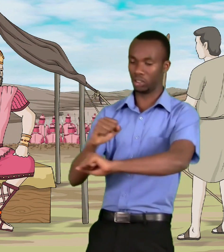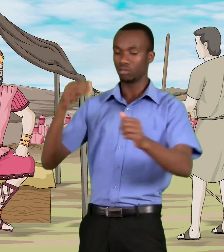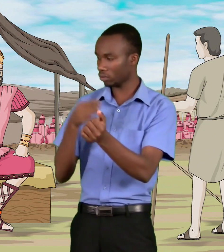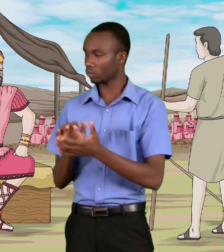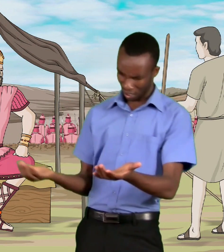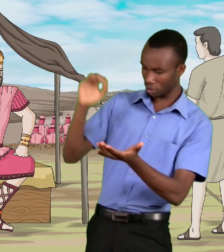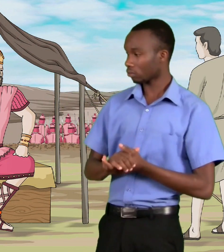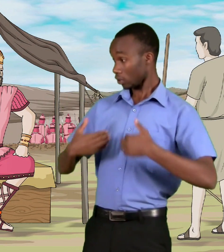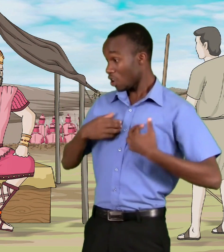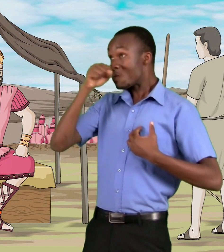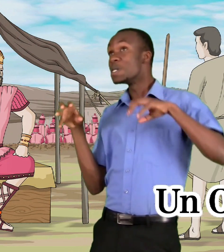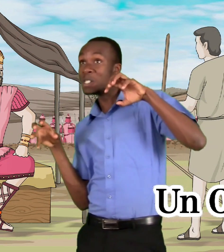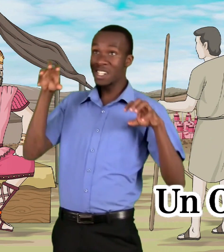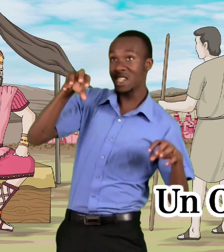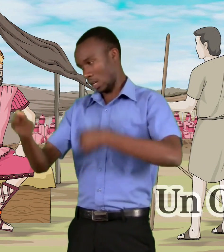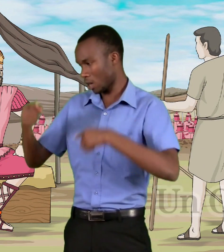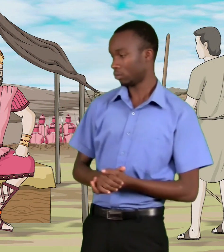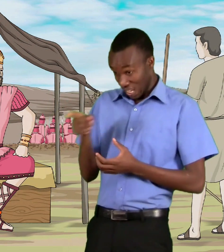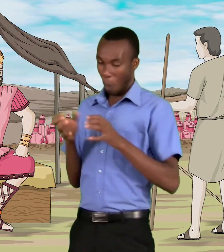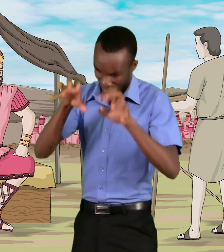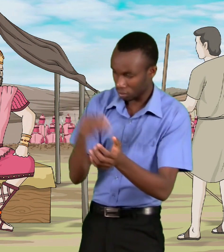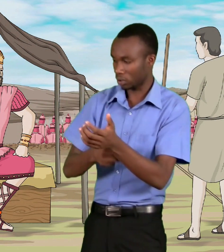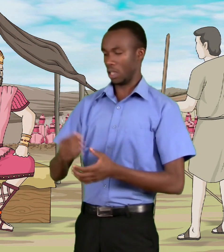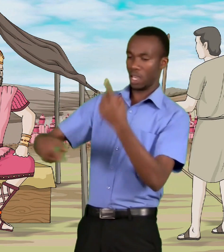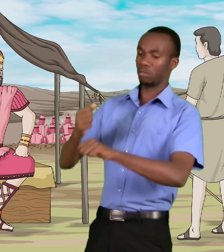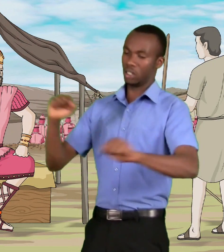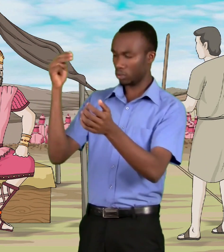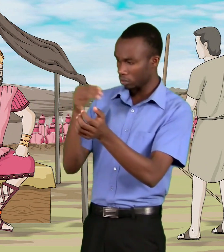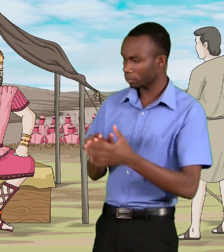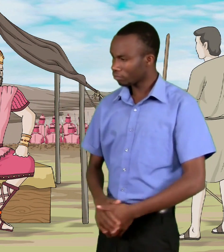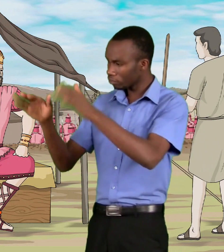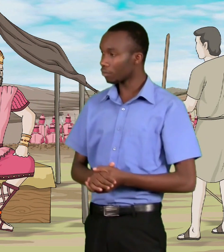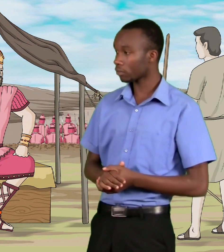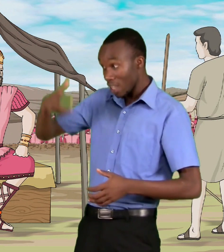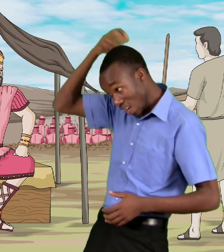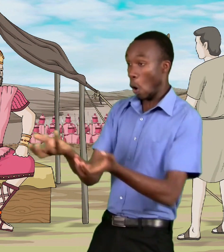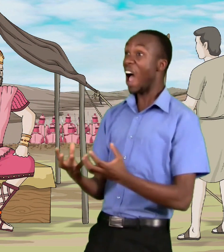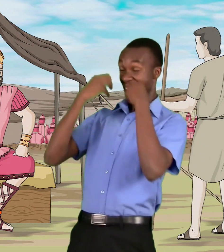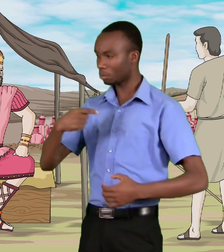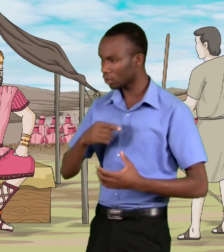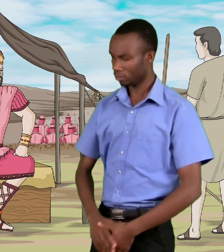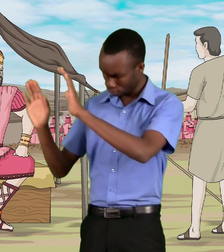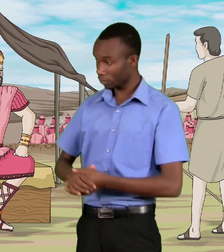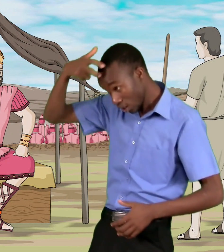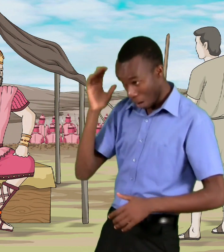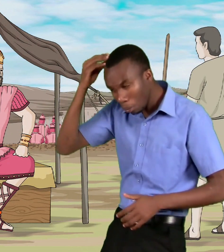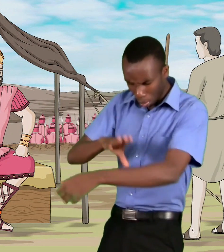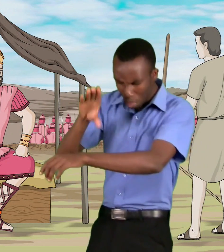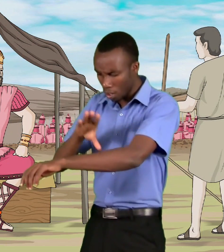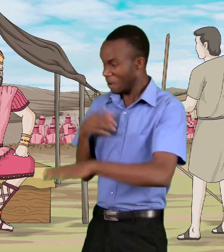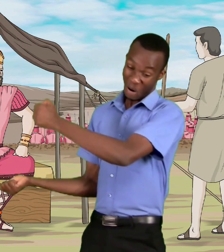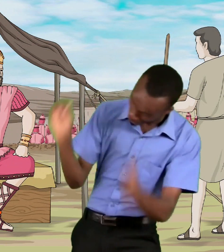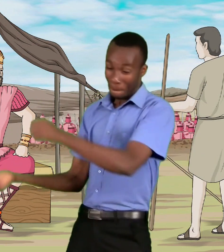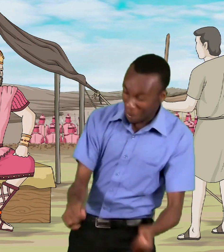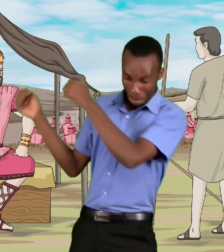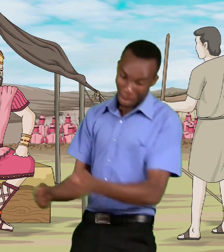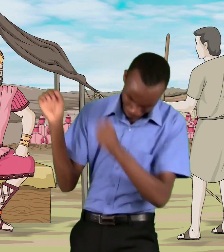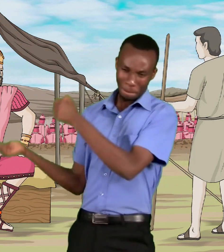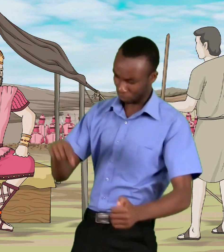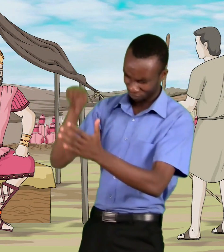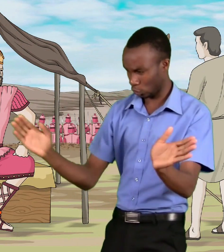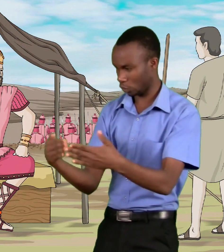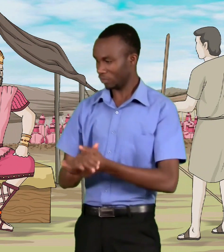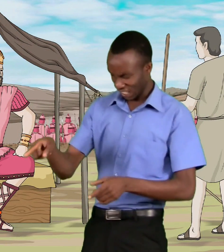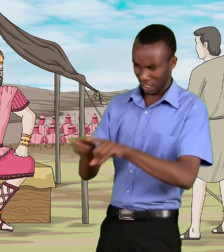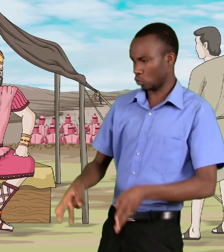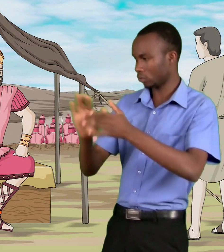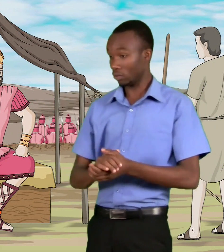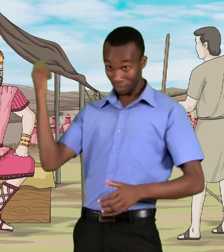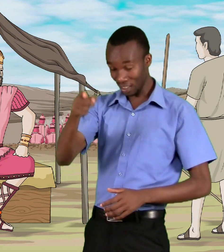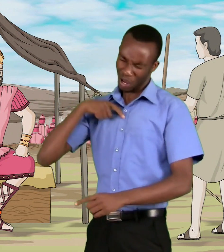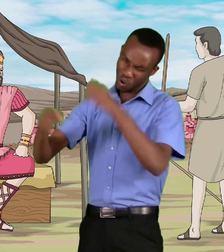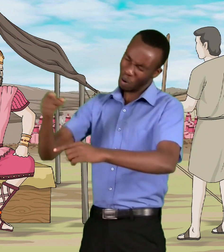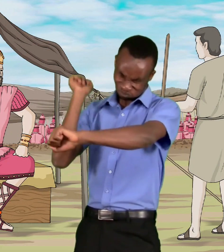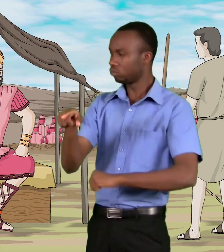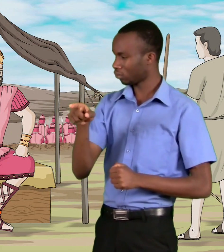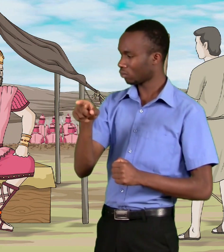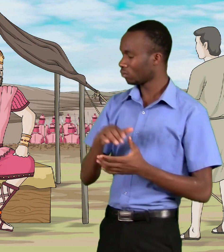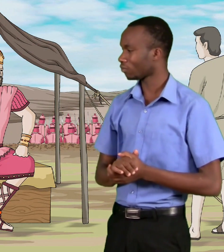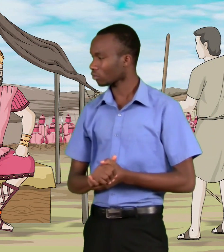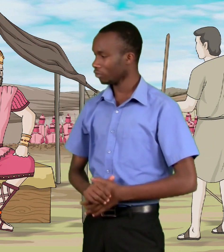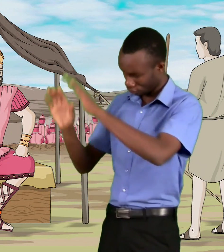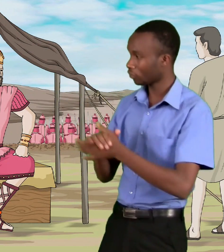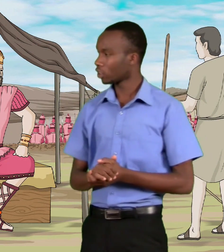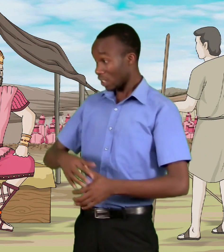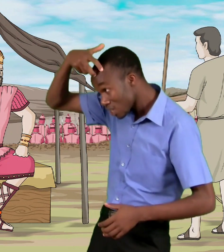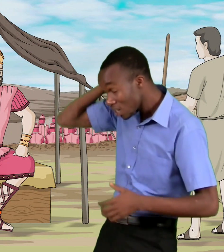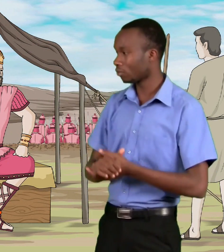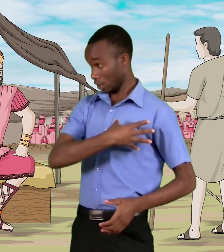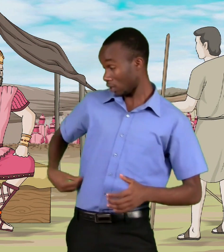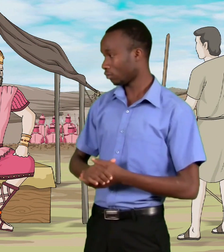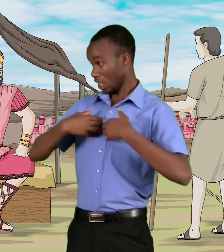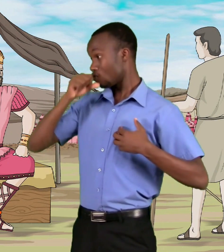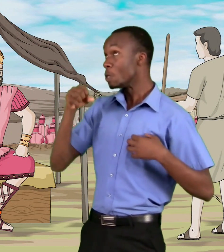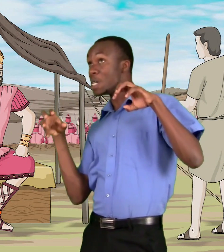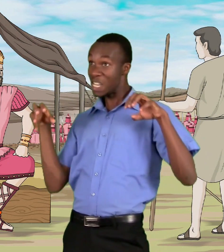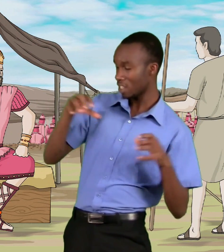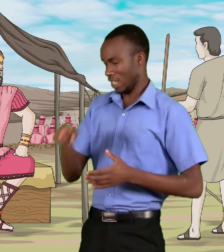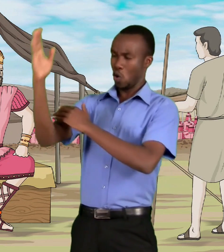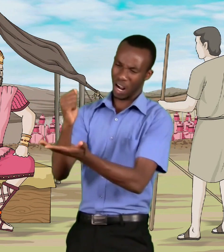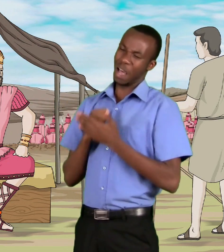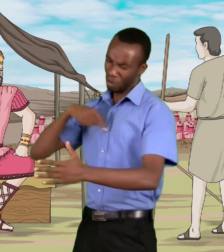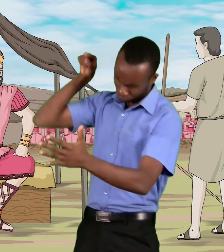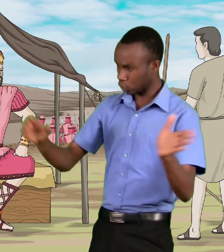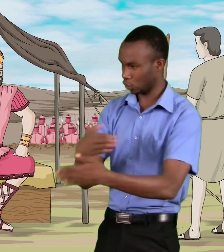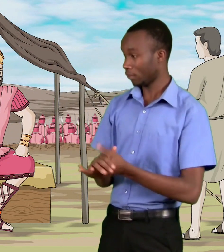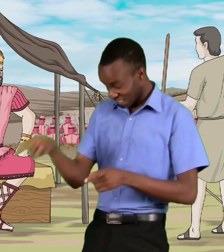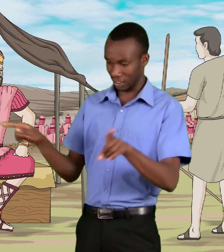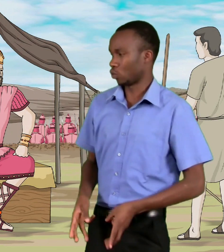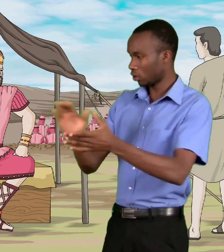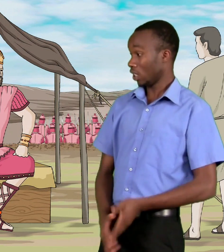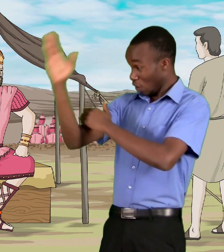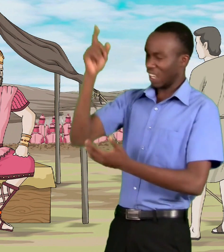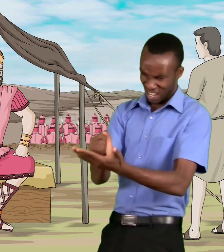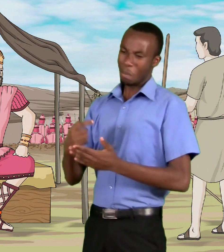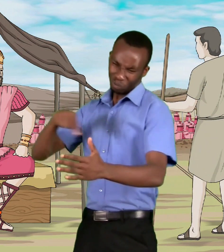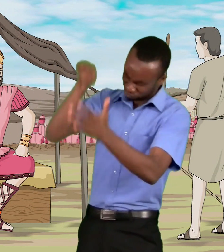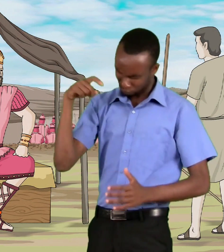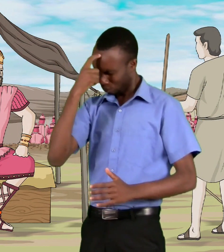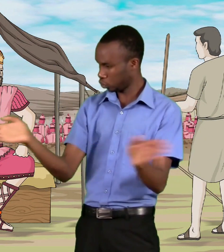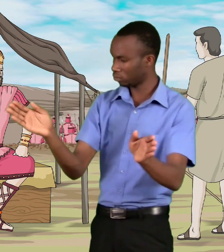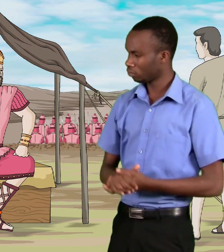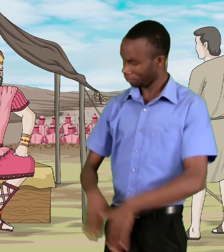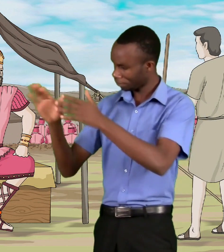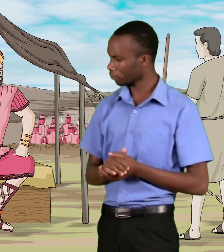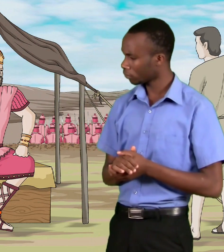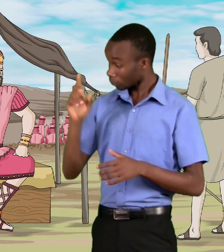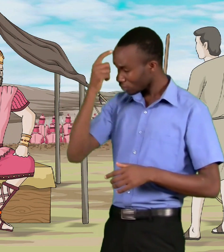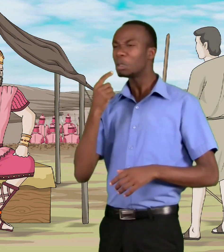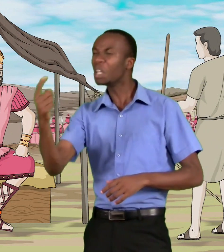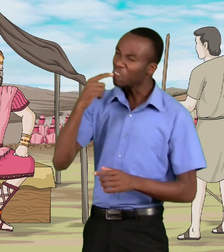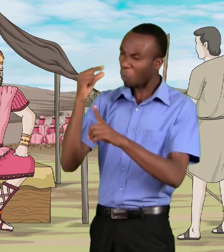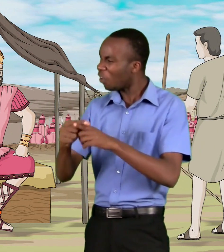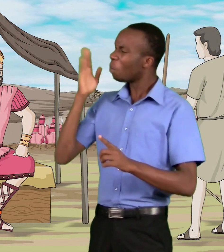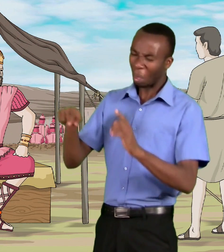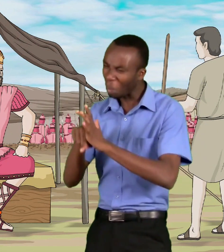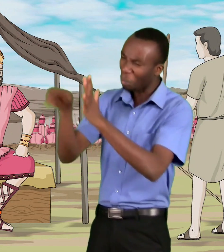If it reared up against me, I would grab it by its fur, strike it down, and kill it. Your servant has killed lions and bears; this uncircumcised Philistine will be like one of them, for he has defied the armies of the living God.”